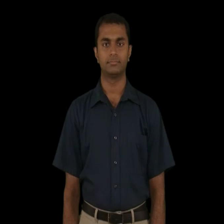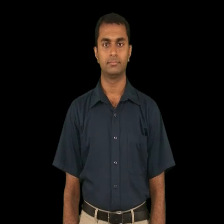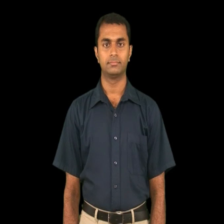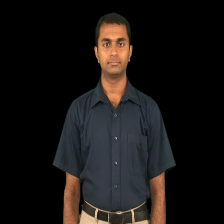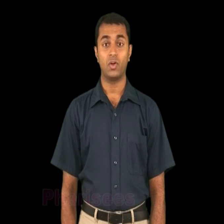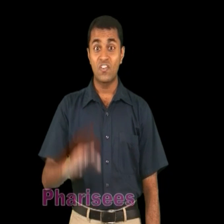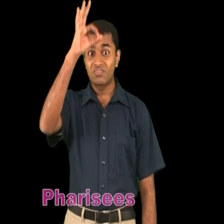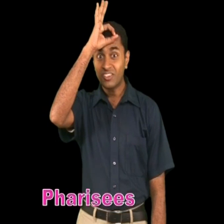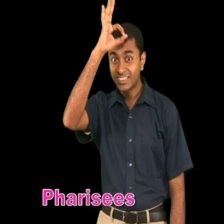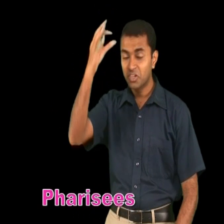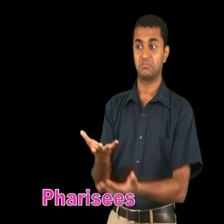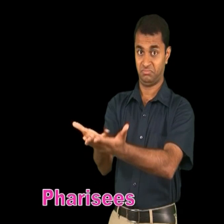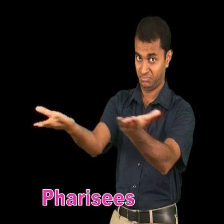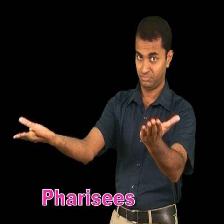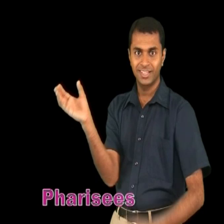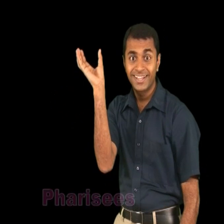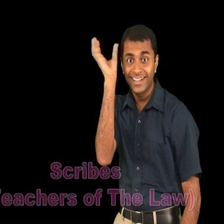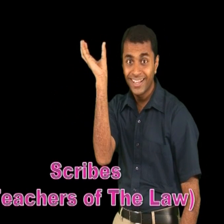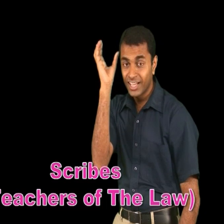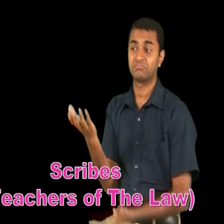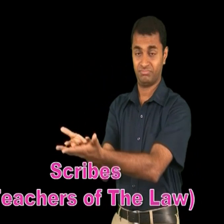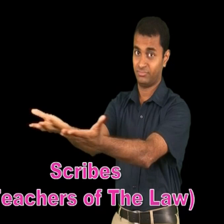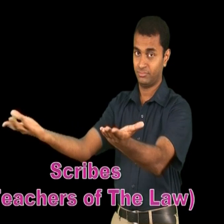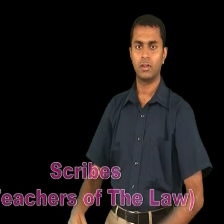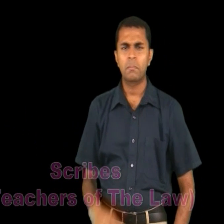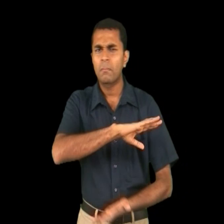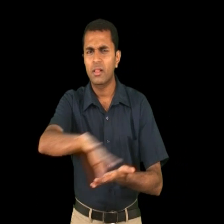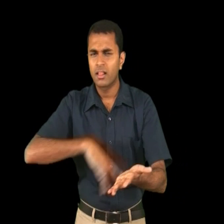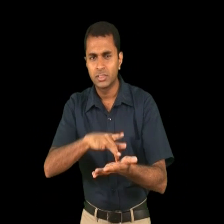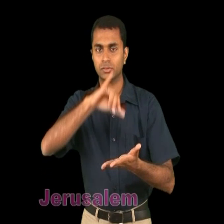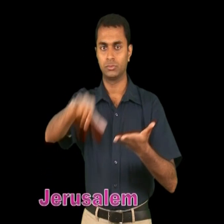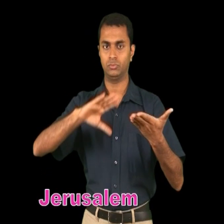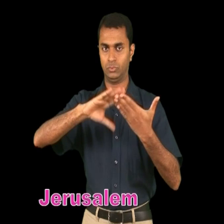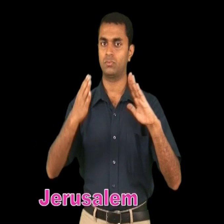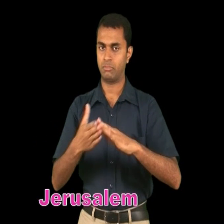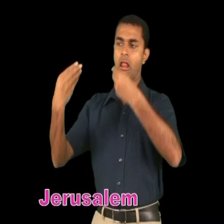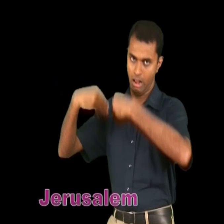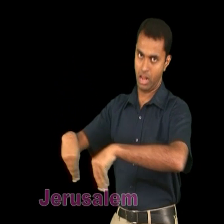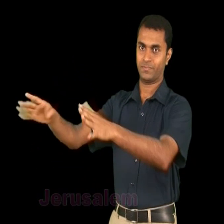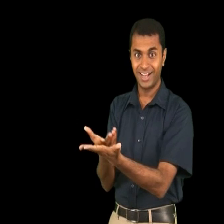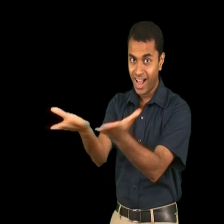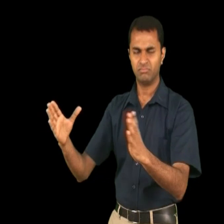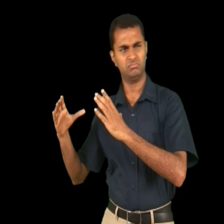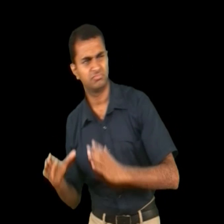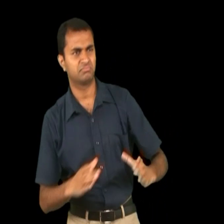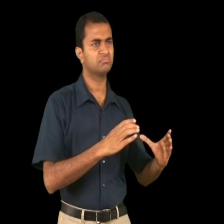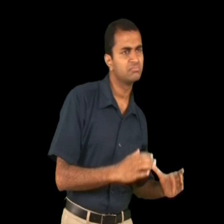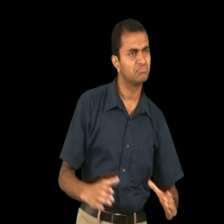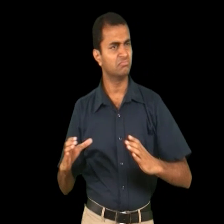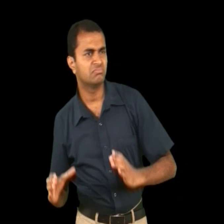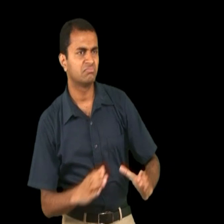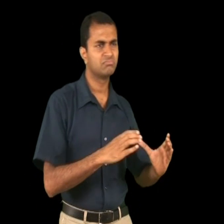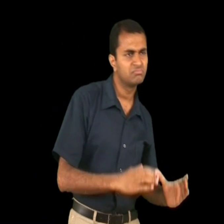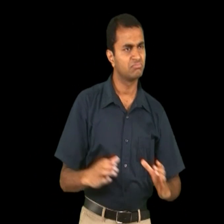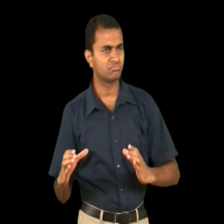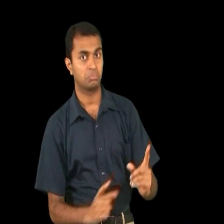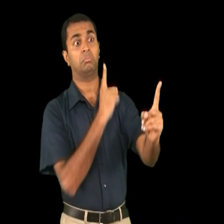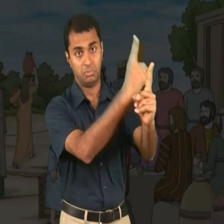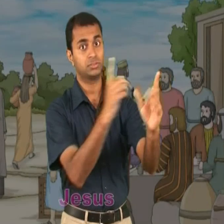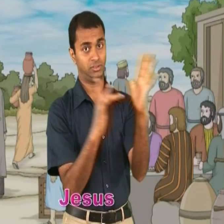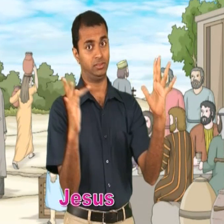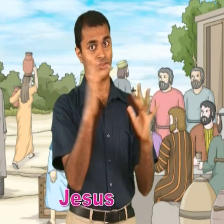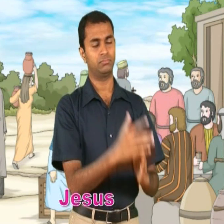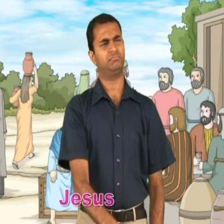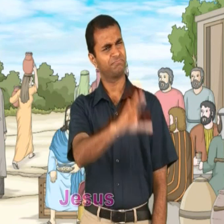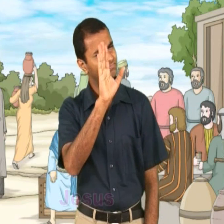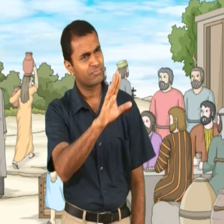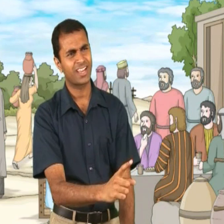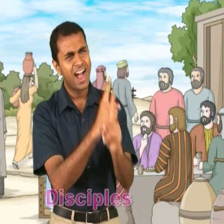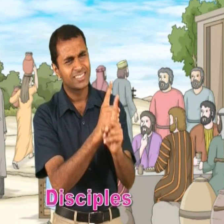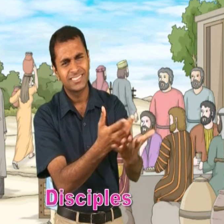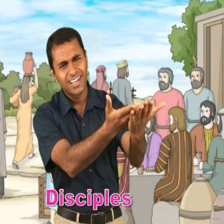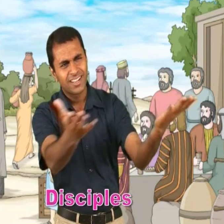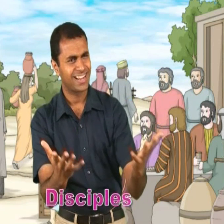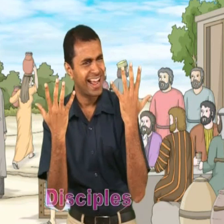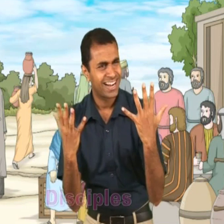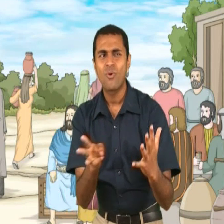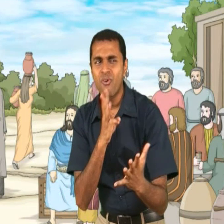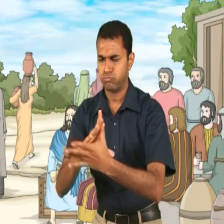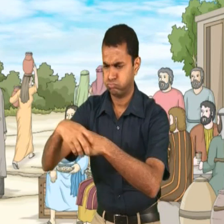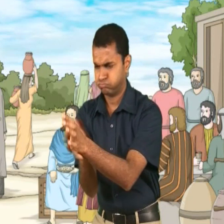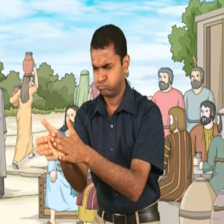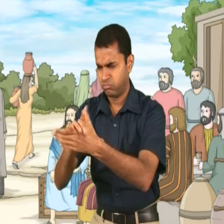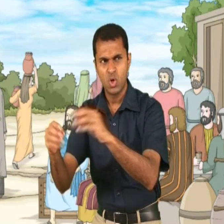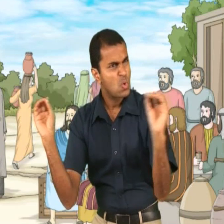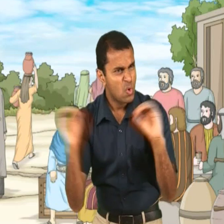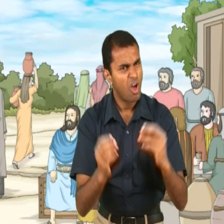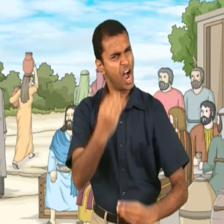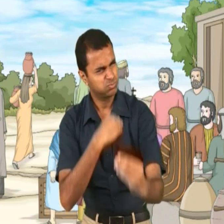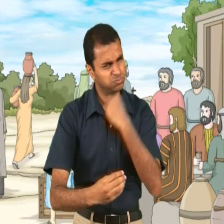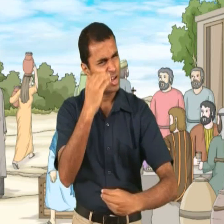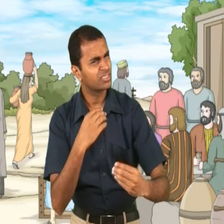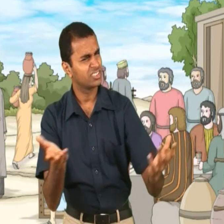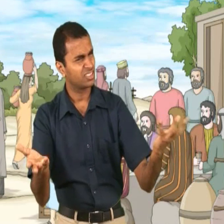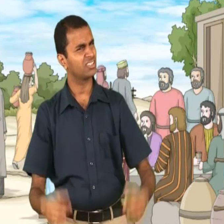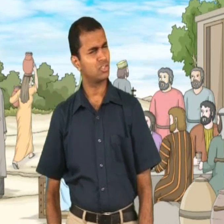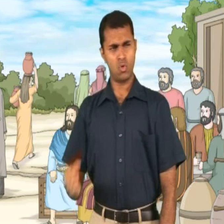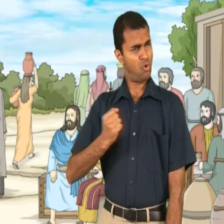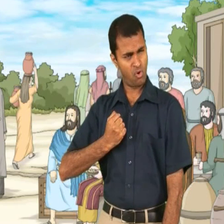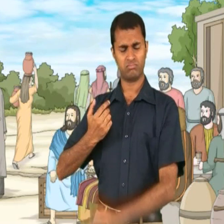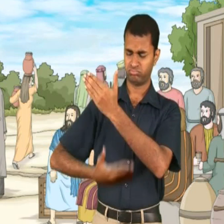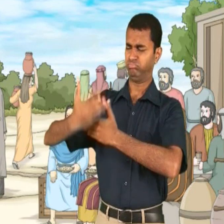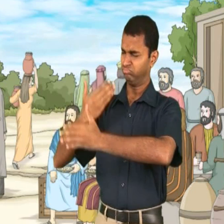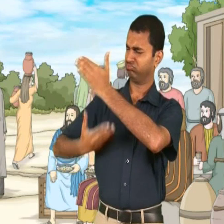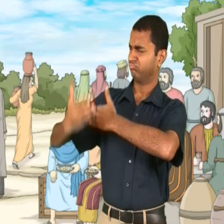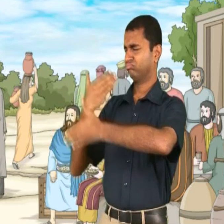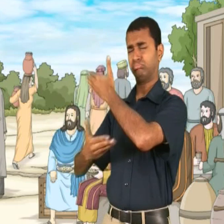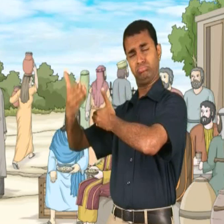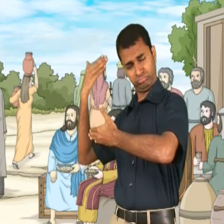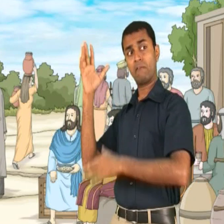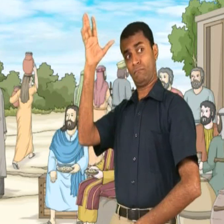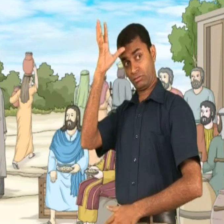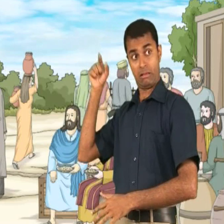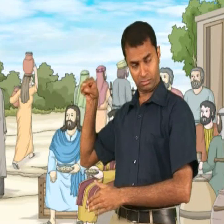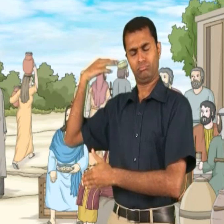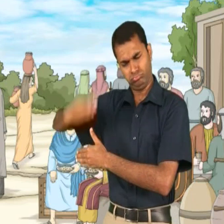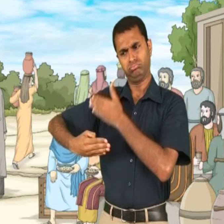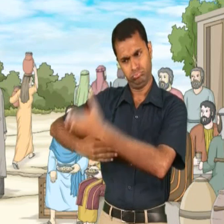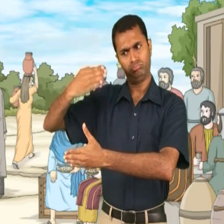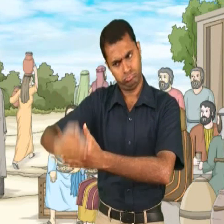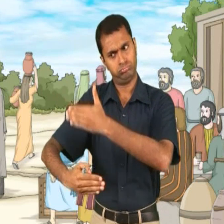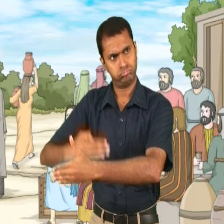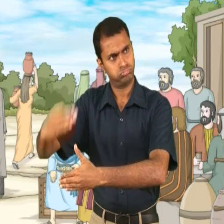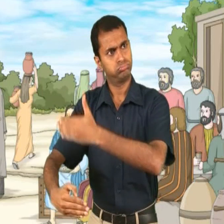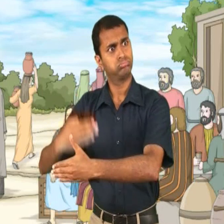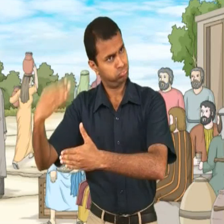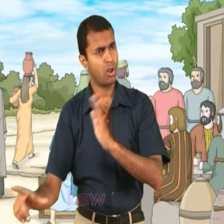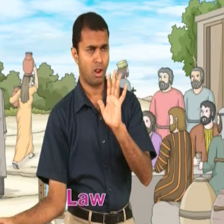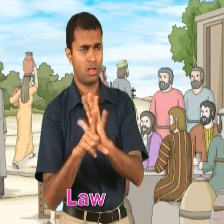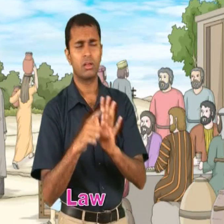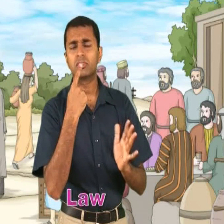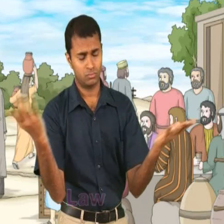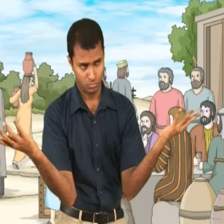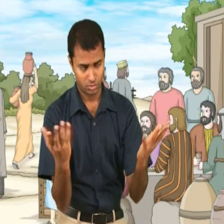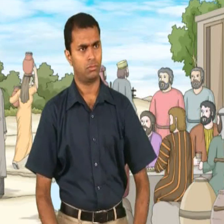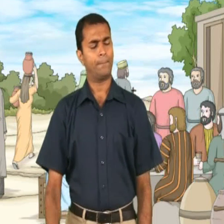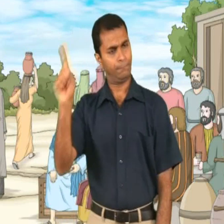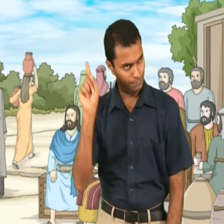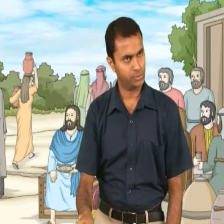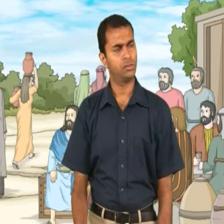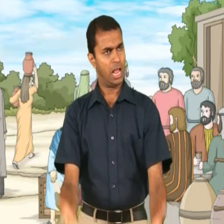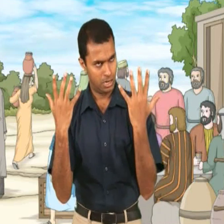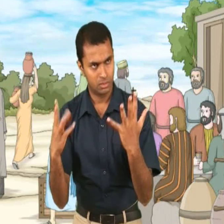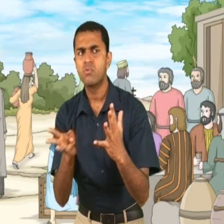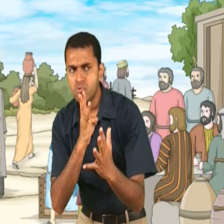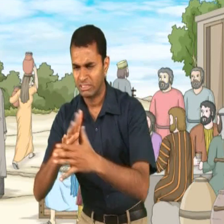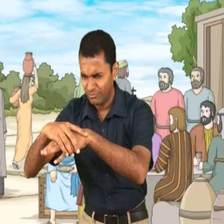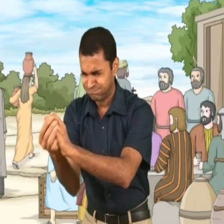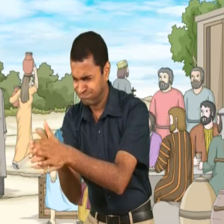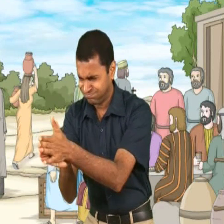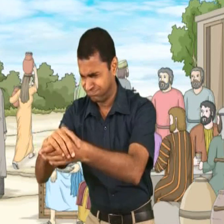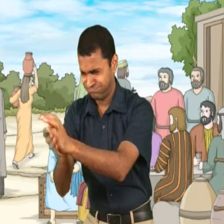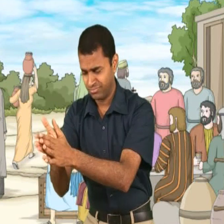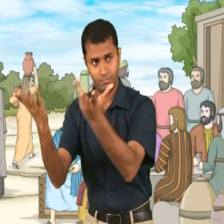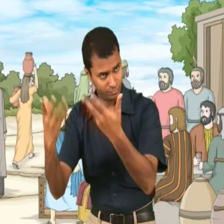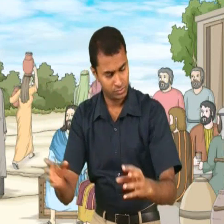Then some Pharisees and scribes came to Jesus from Jerusalem and asked, “Why do Your disciples break the tradition of the elders?